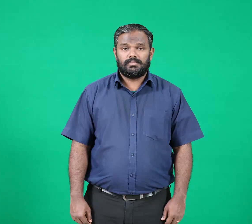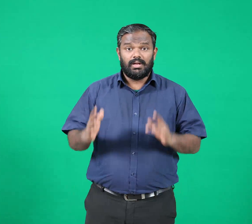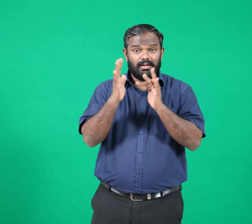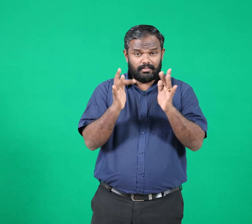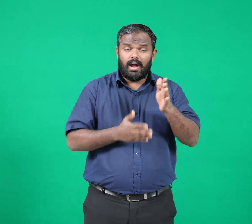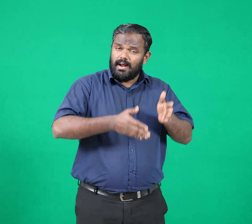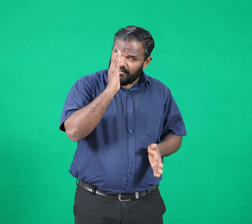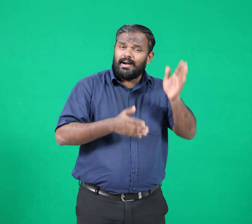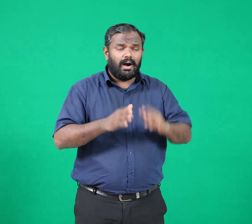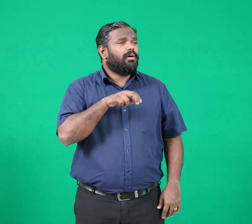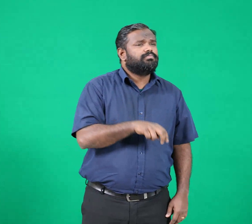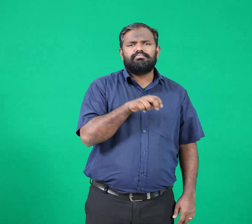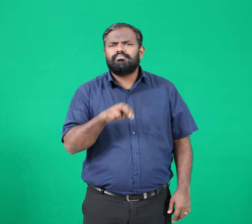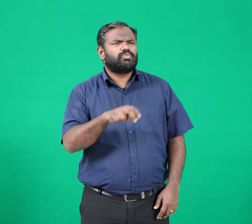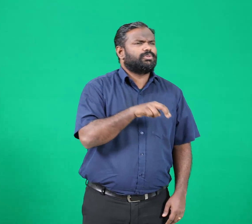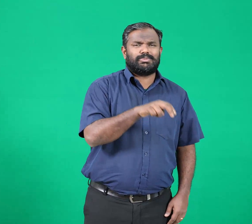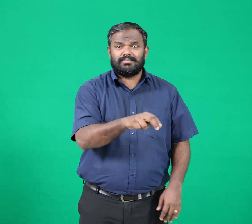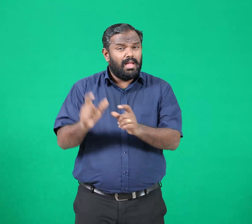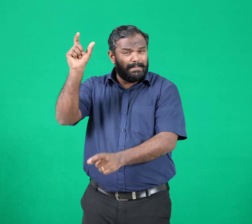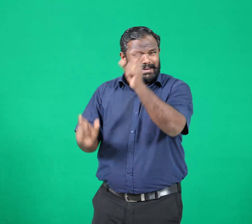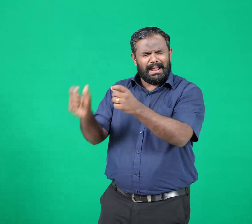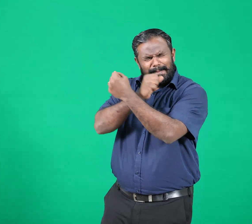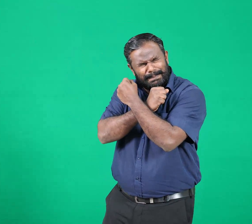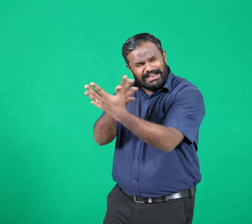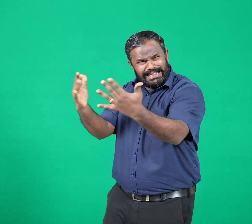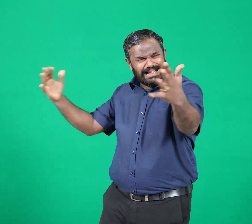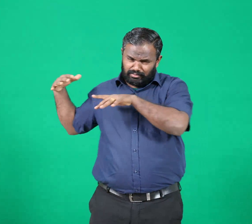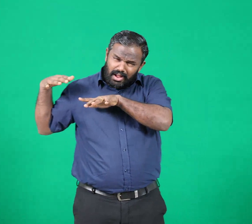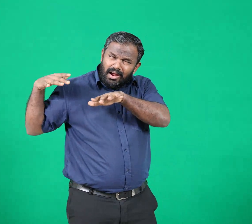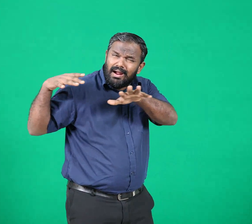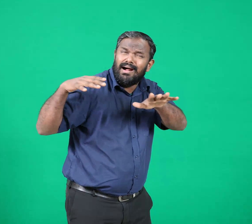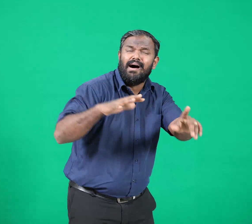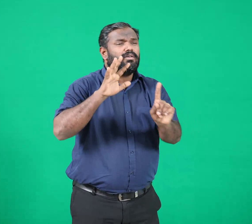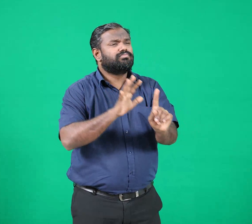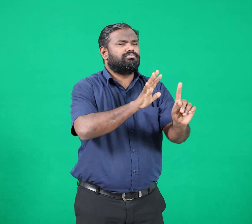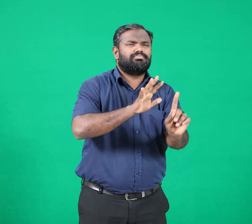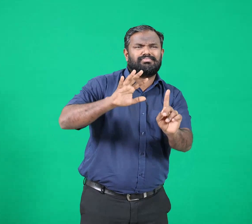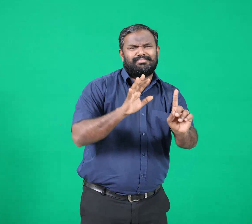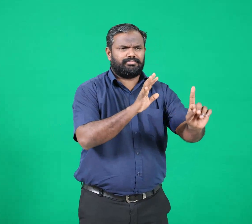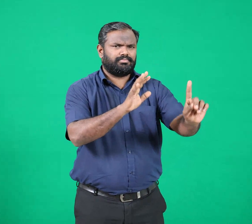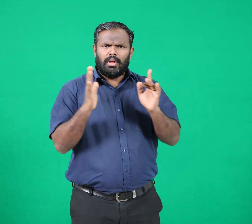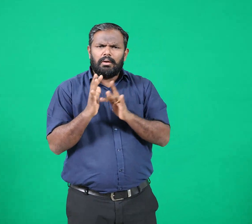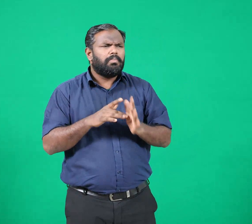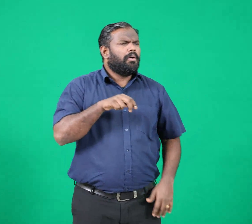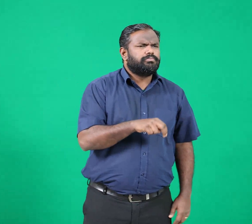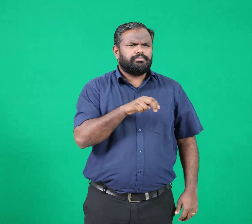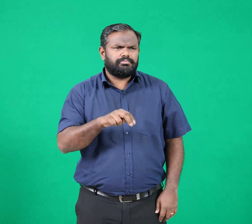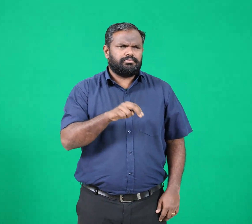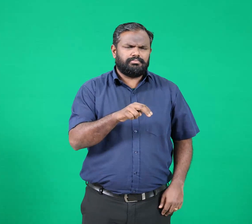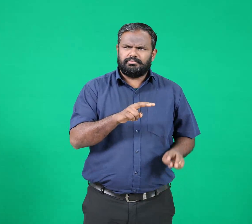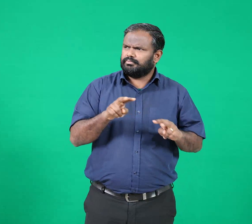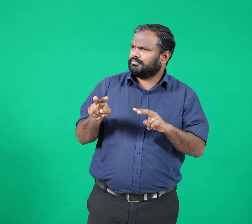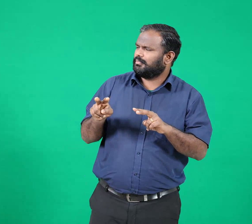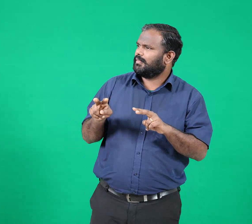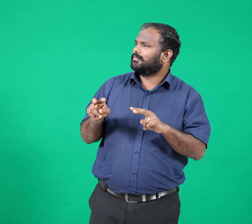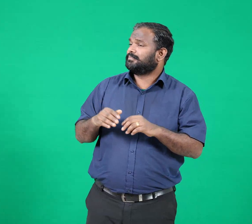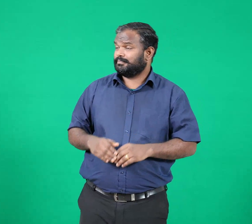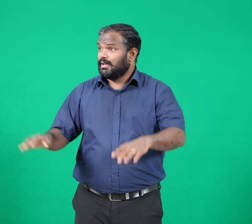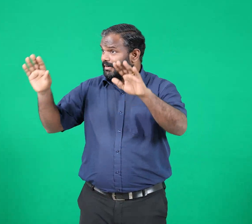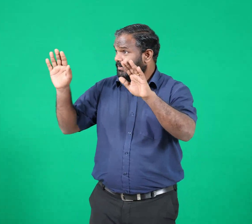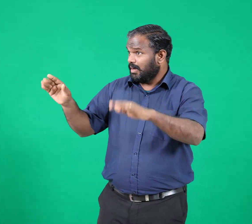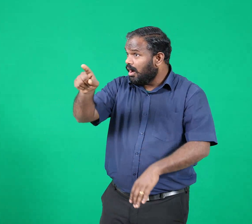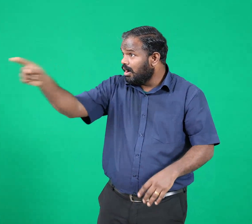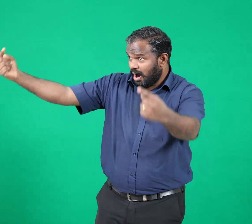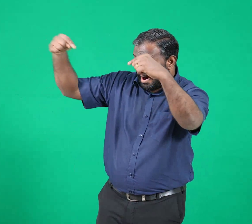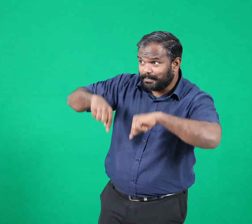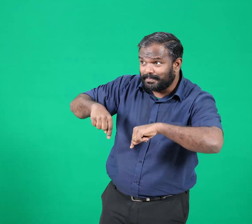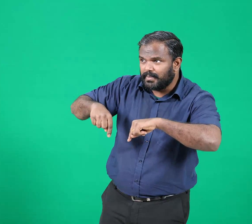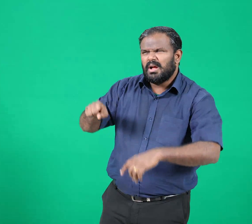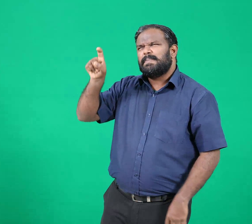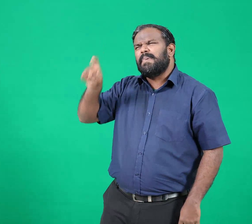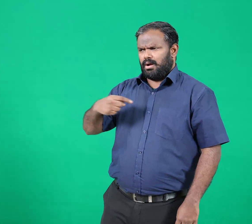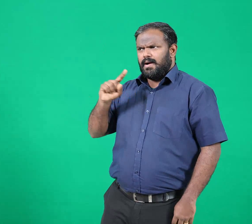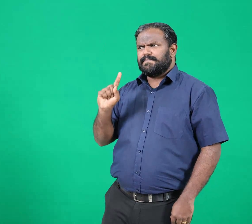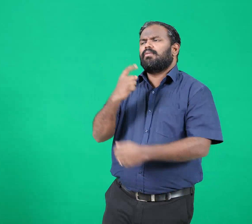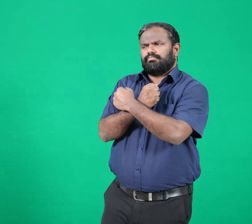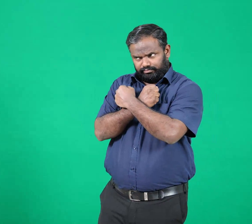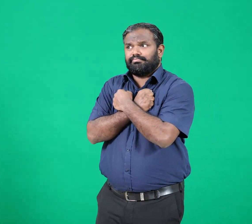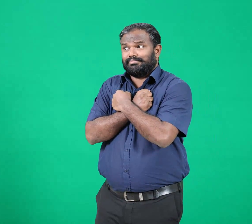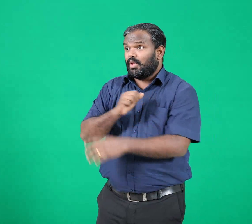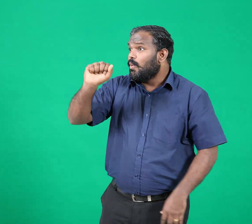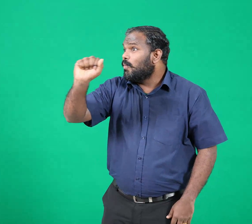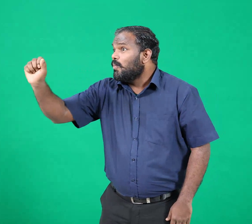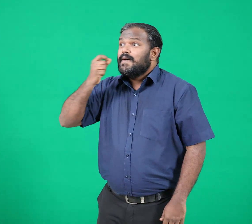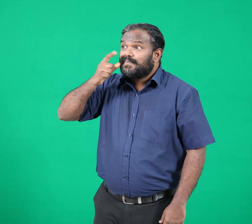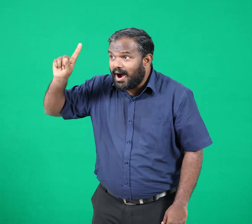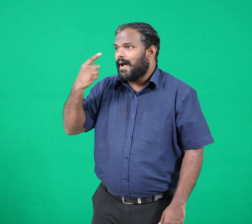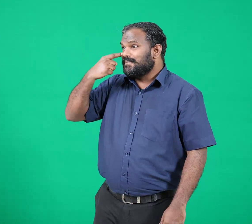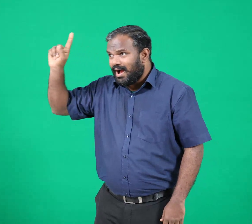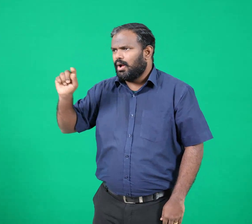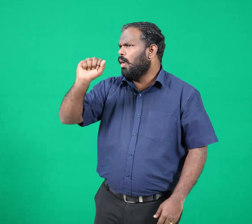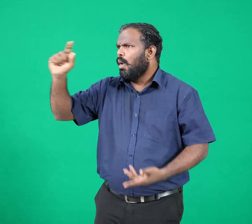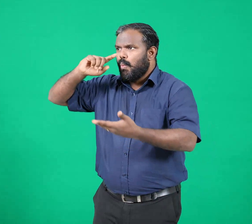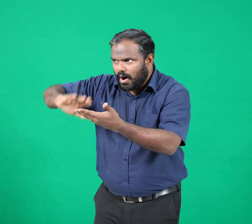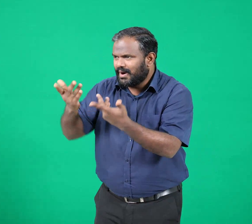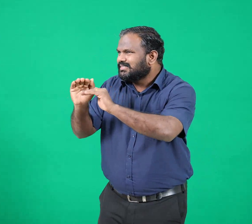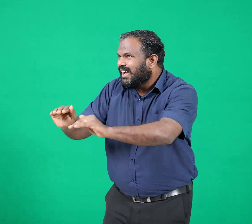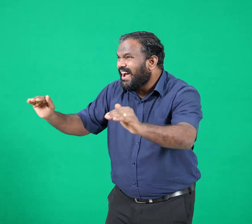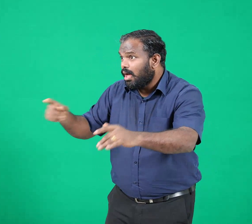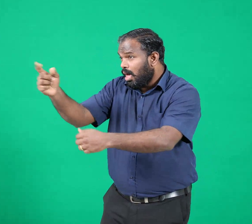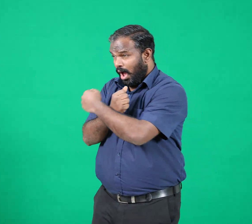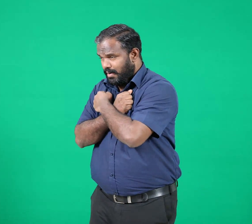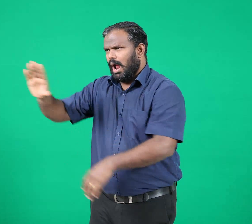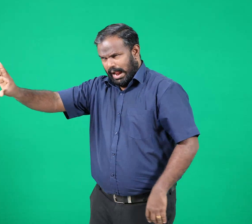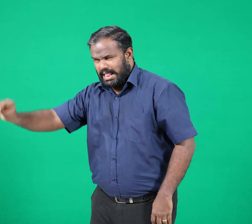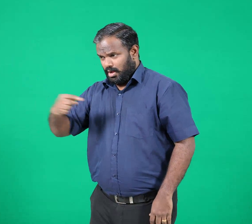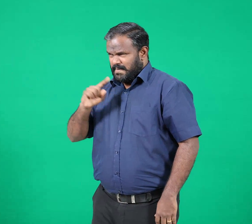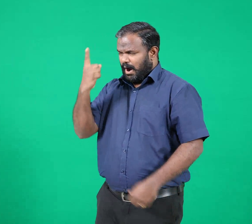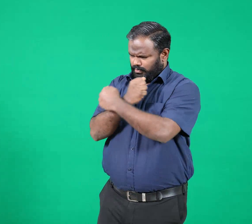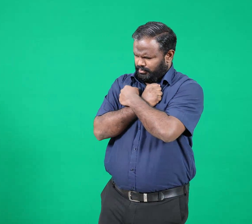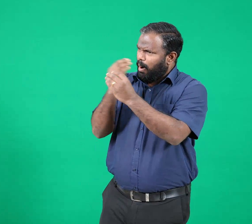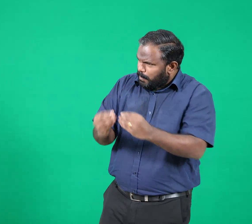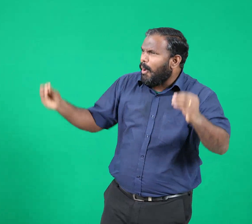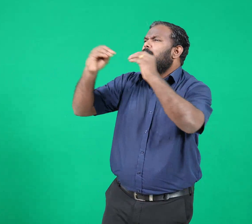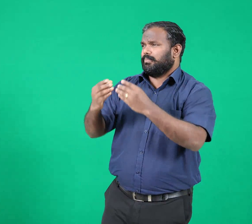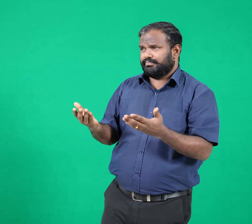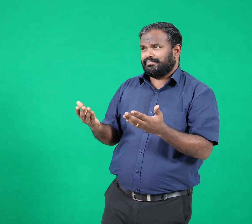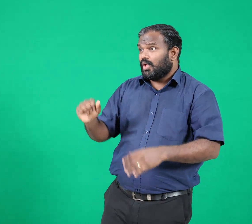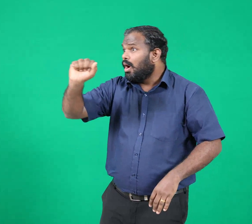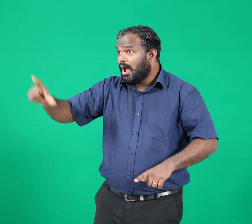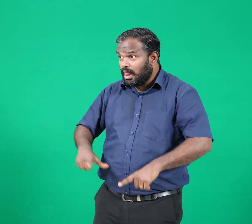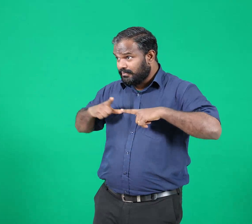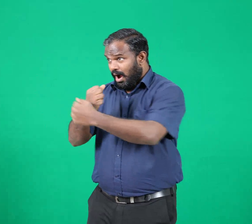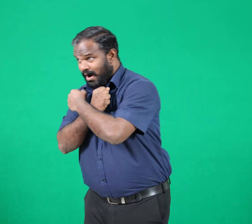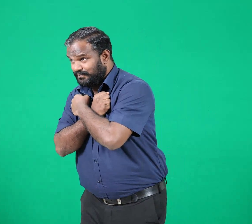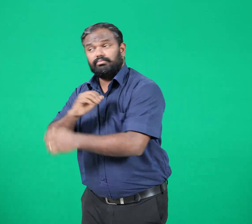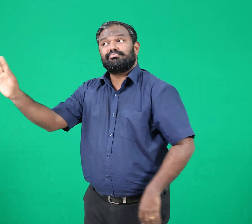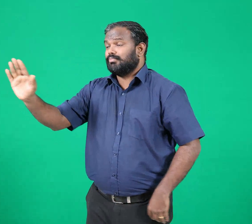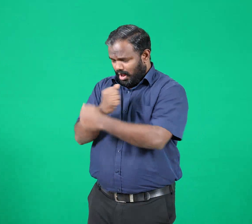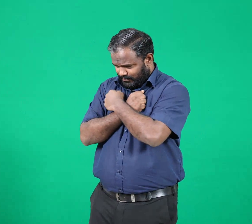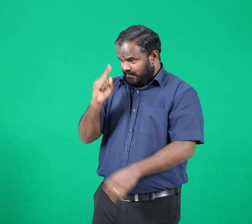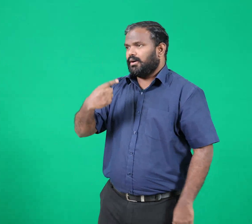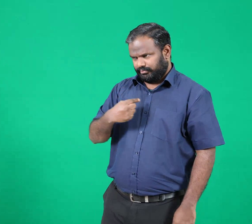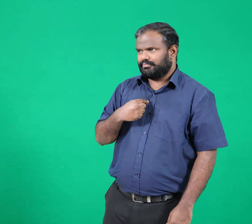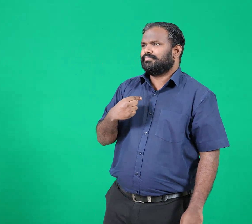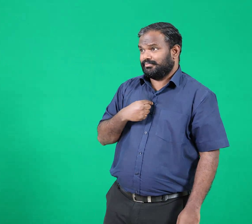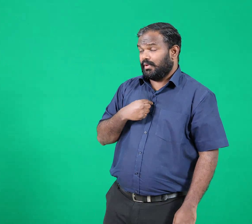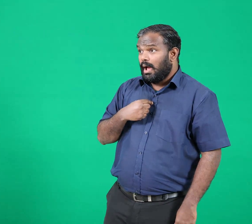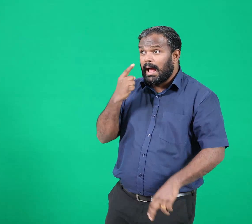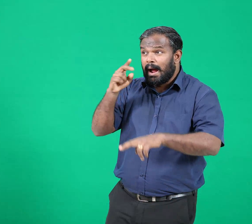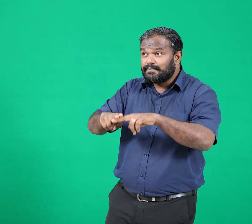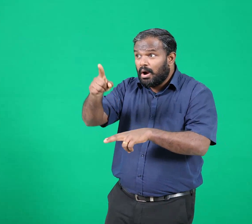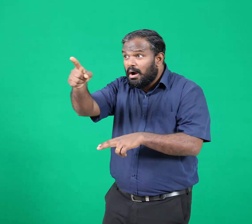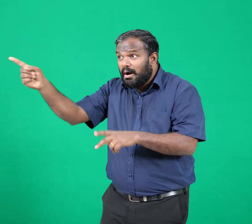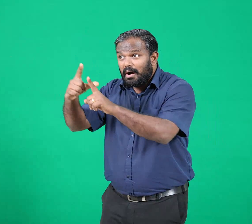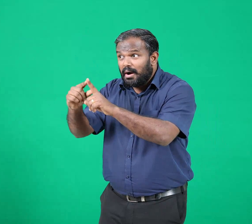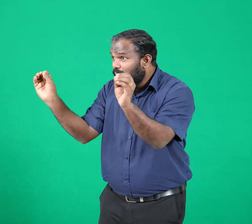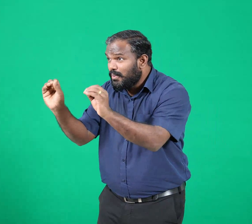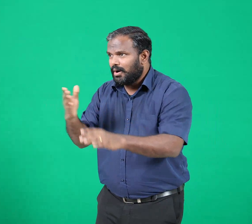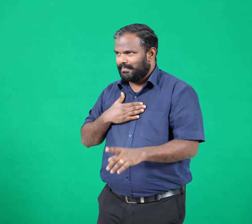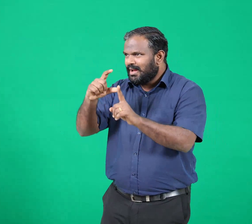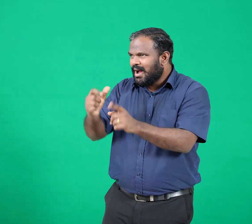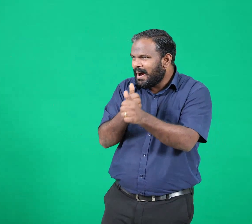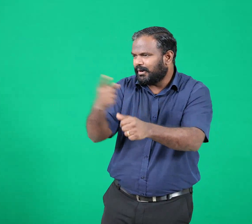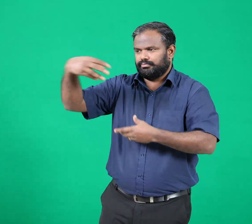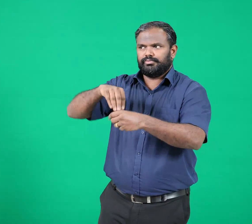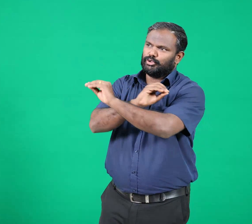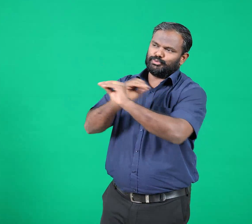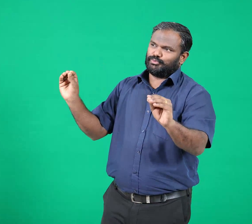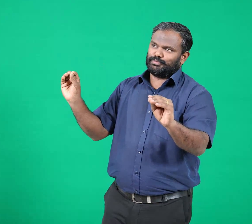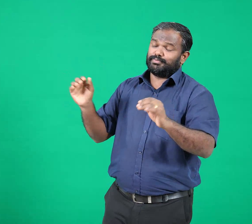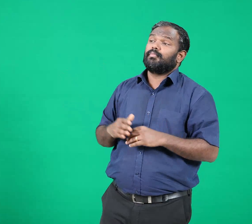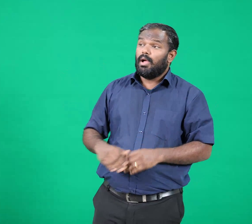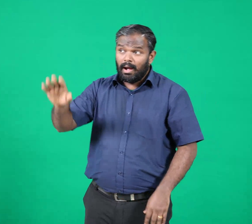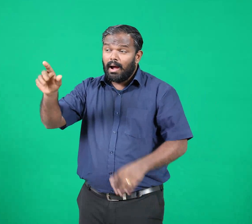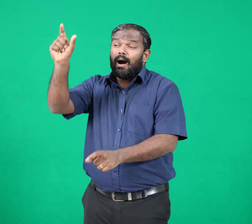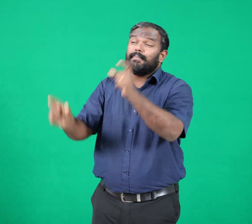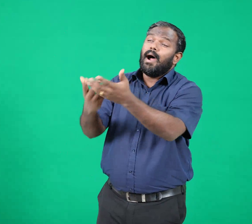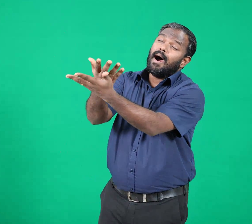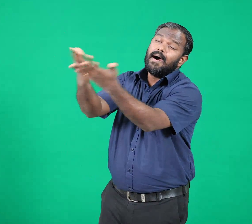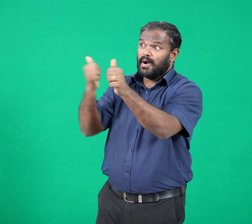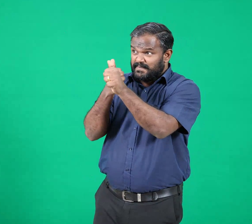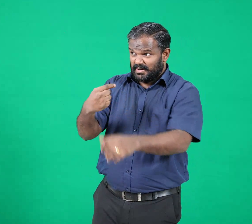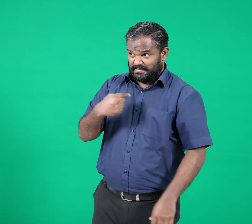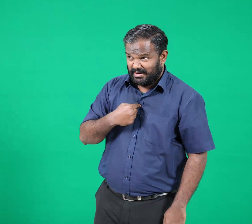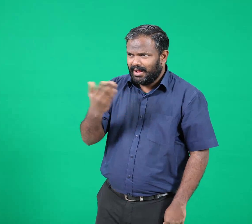Large crowds were now traveling with Jesus, and He turned and said to them, "If anyone comes to Me and does not hate his father and mother and wife and children and brothers and sisters- yes, even his own life- he cannot be My disciple.